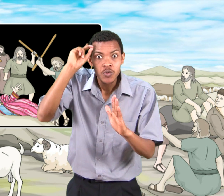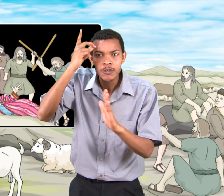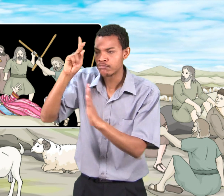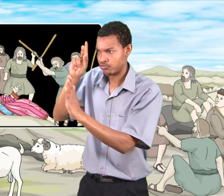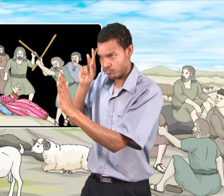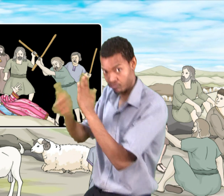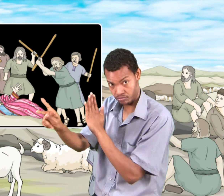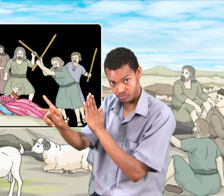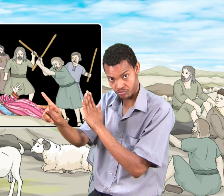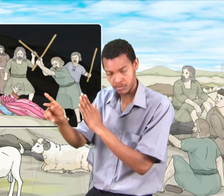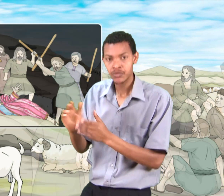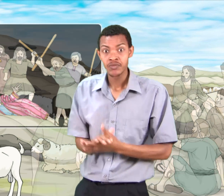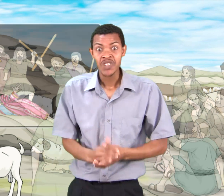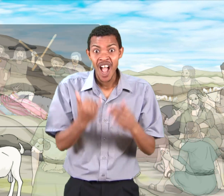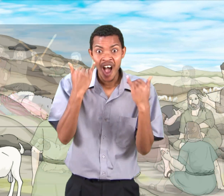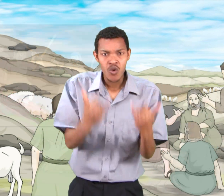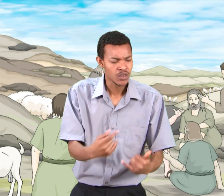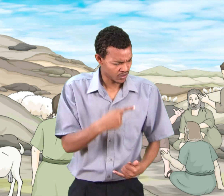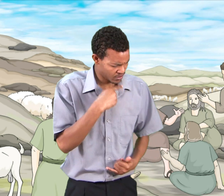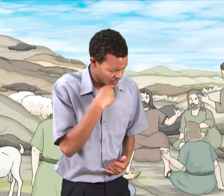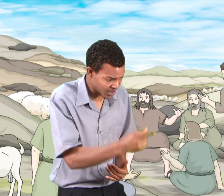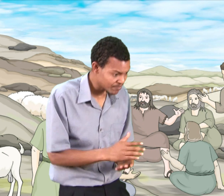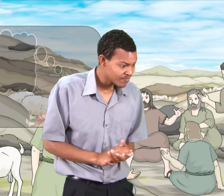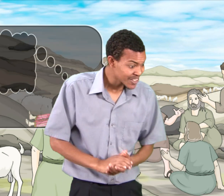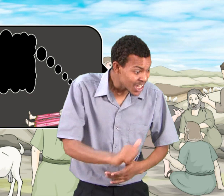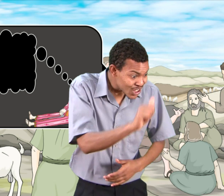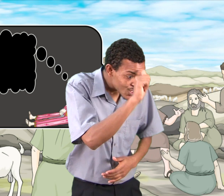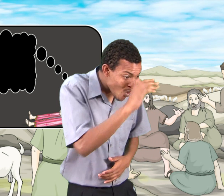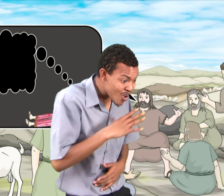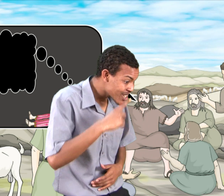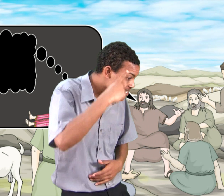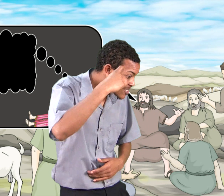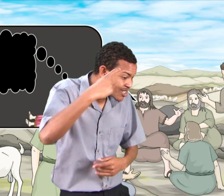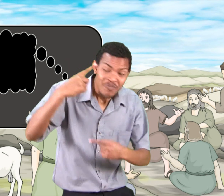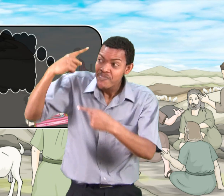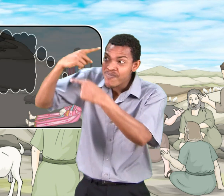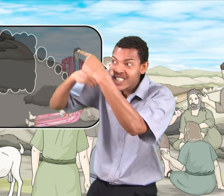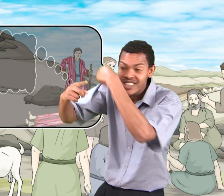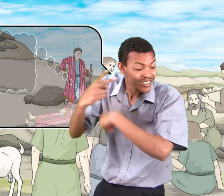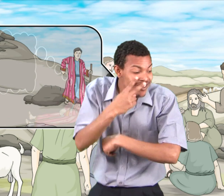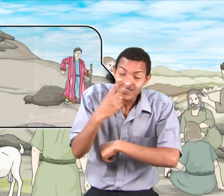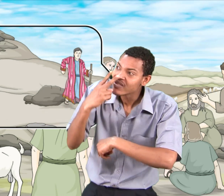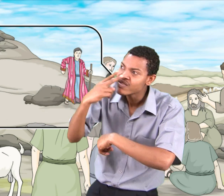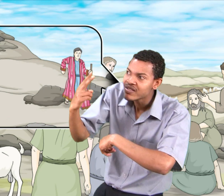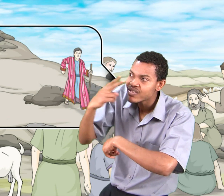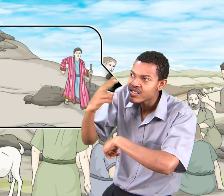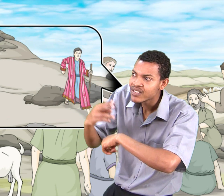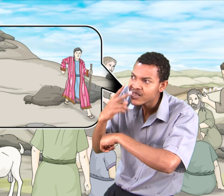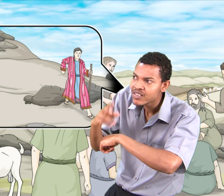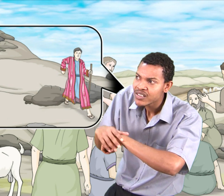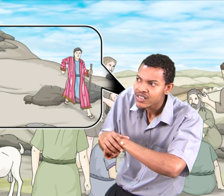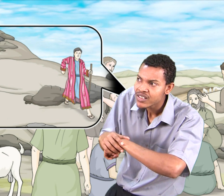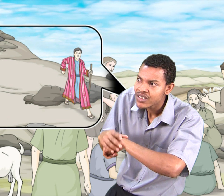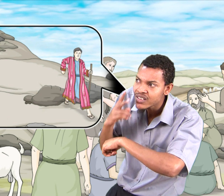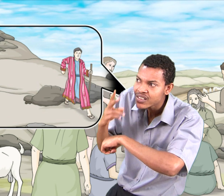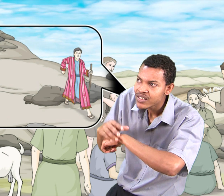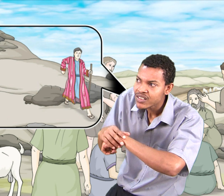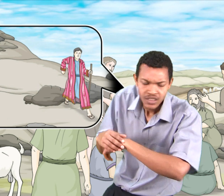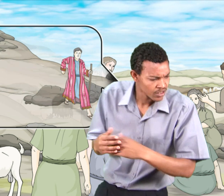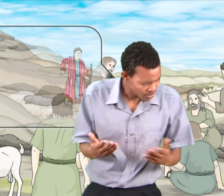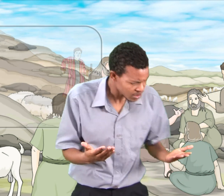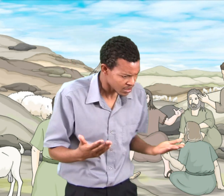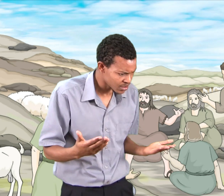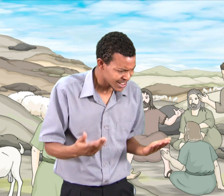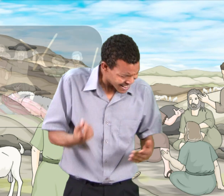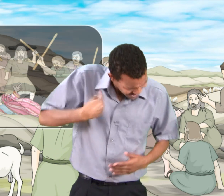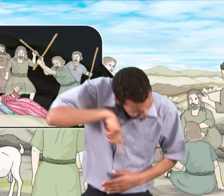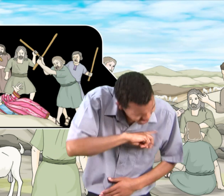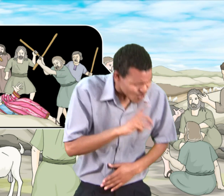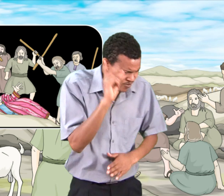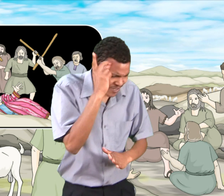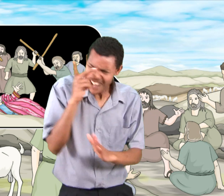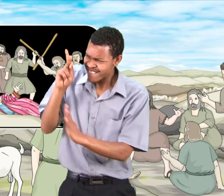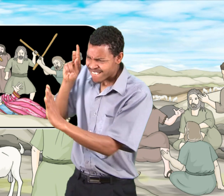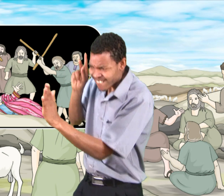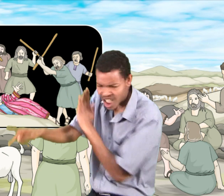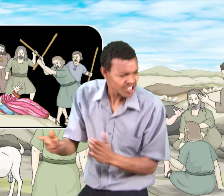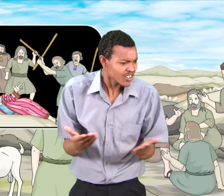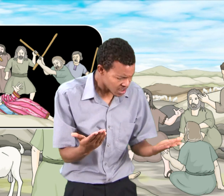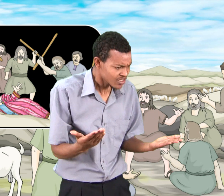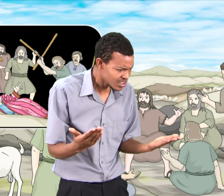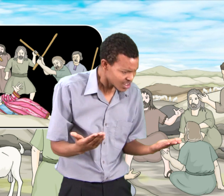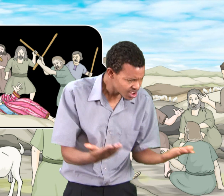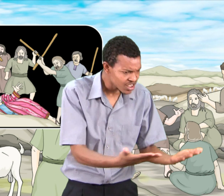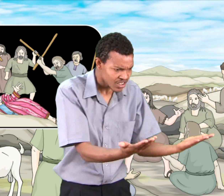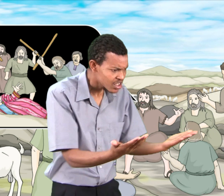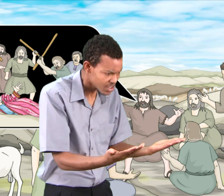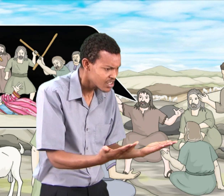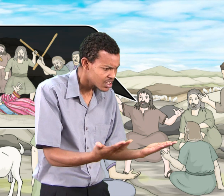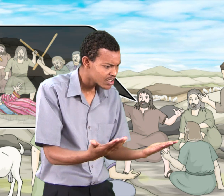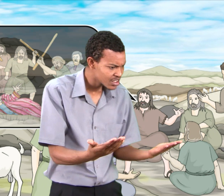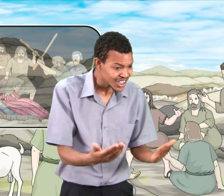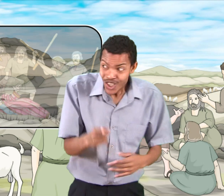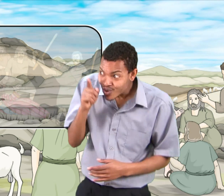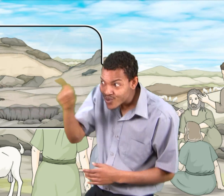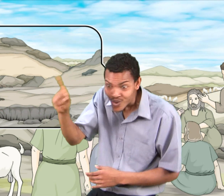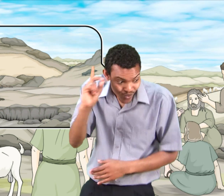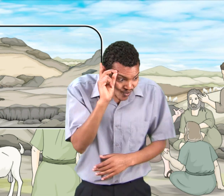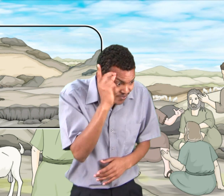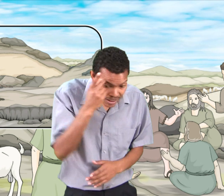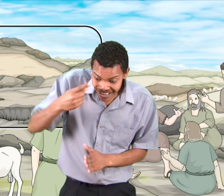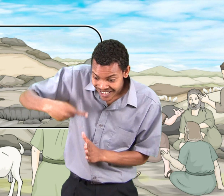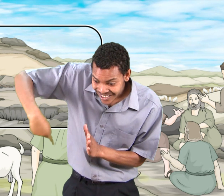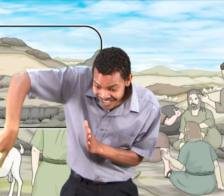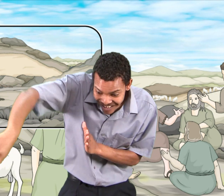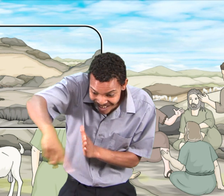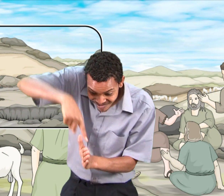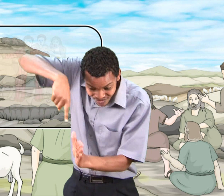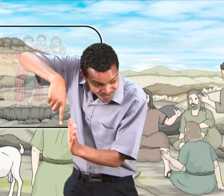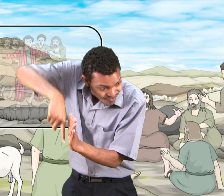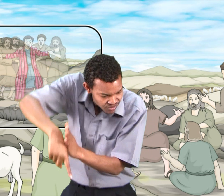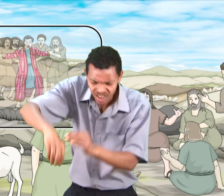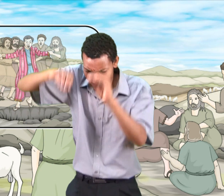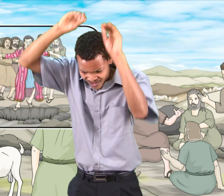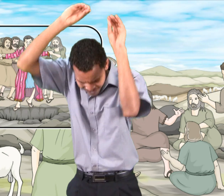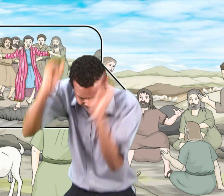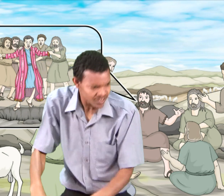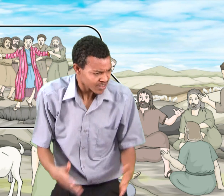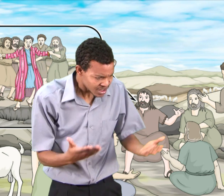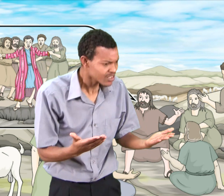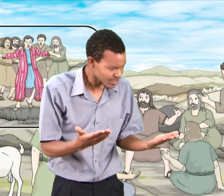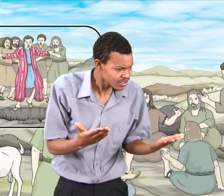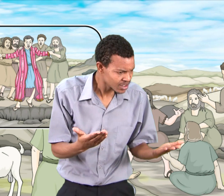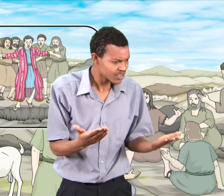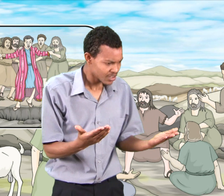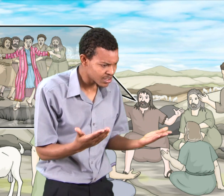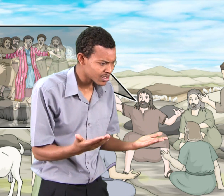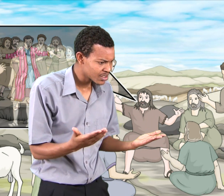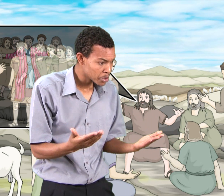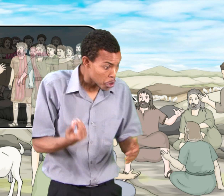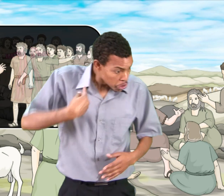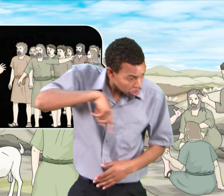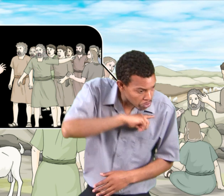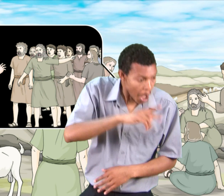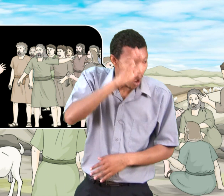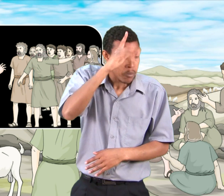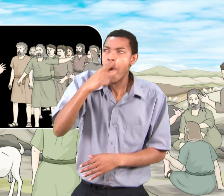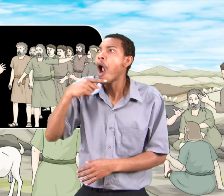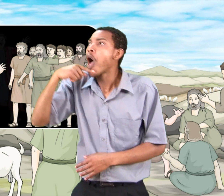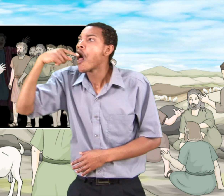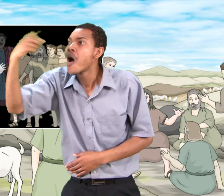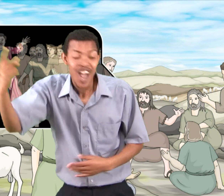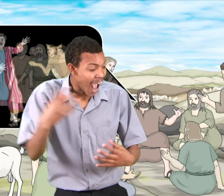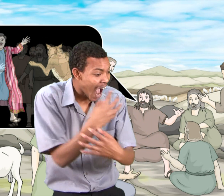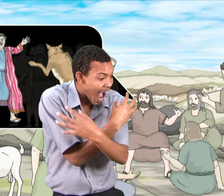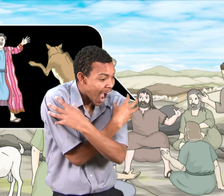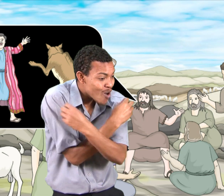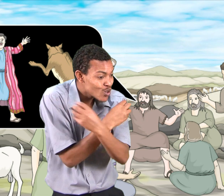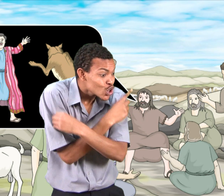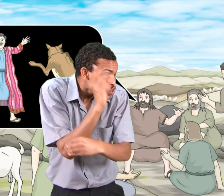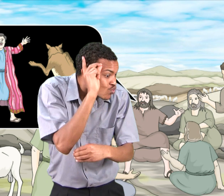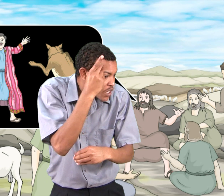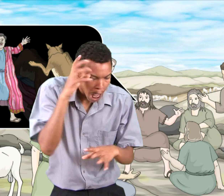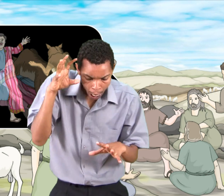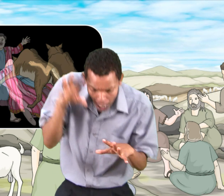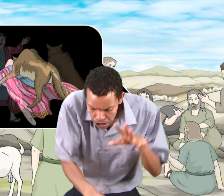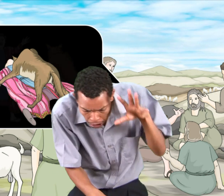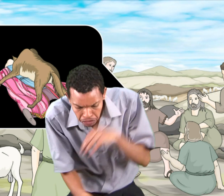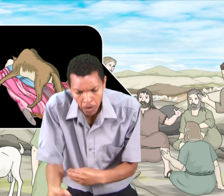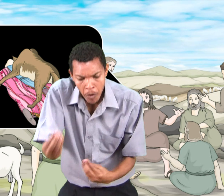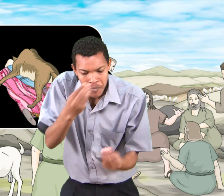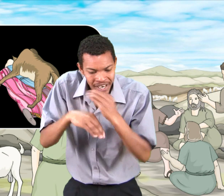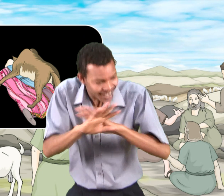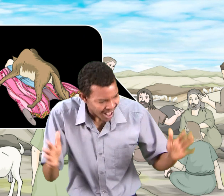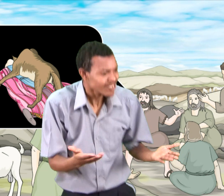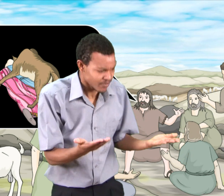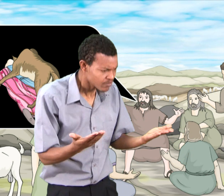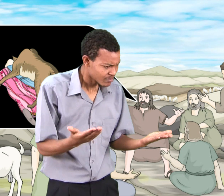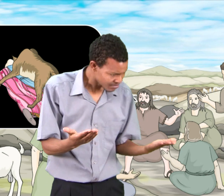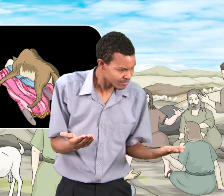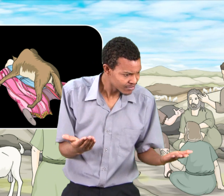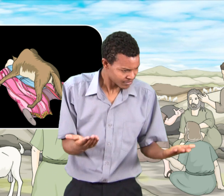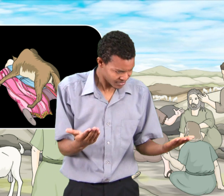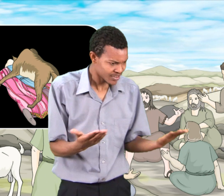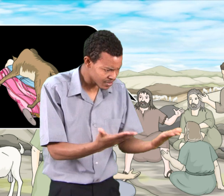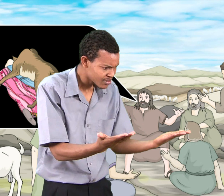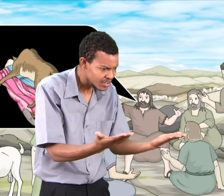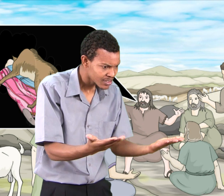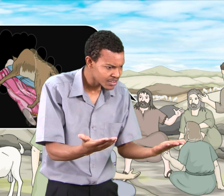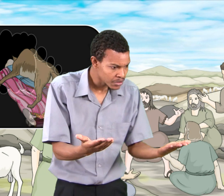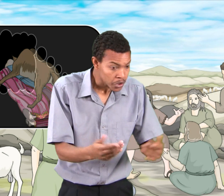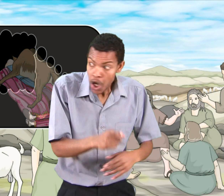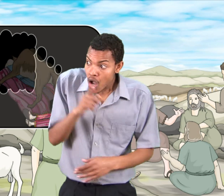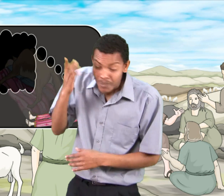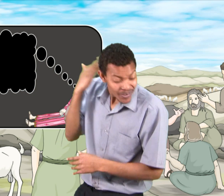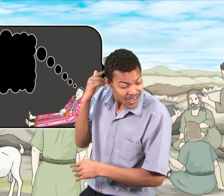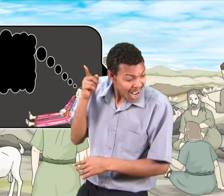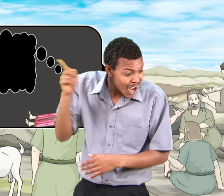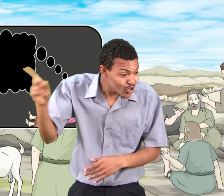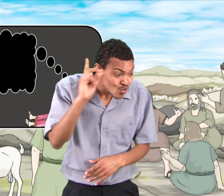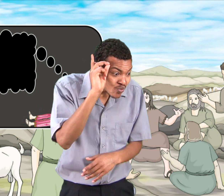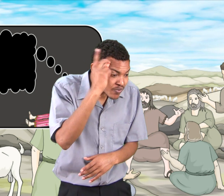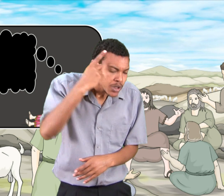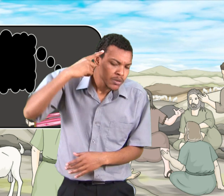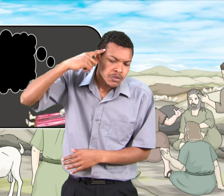“Here comes that dreamer!” they said to one another. “Come now, let us kill him and throw him into one of the pits. We can say that a vicious animal has devoured him.